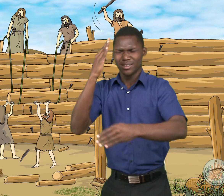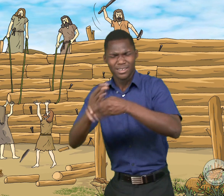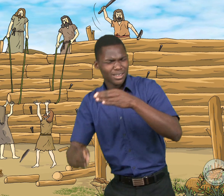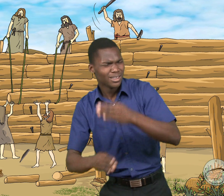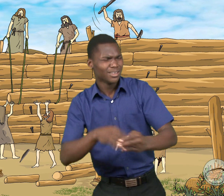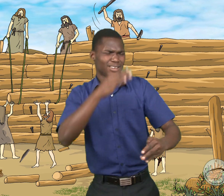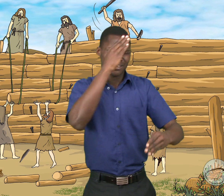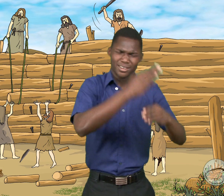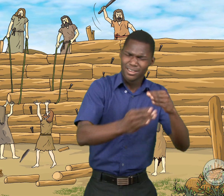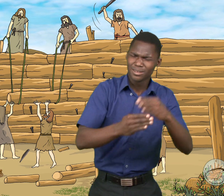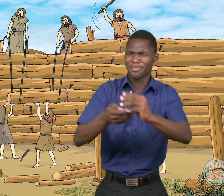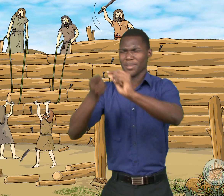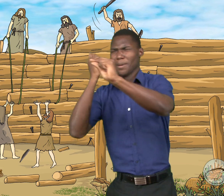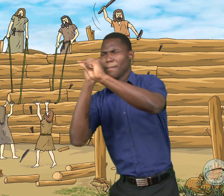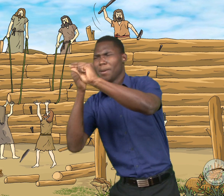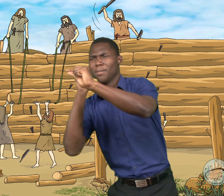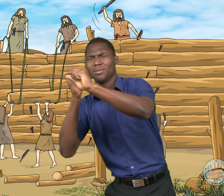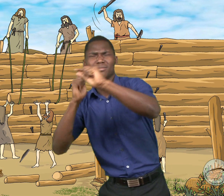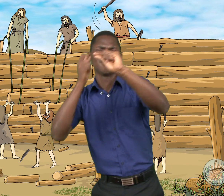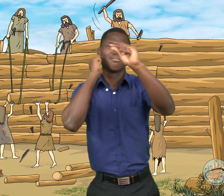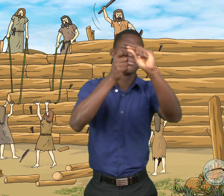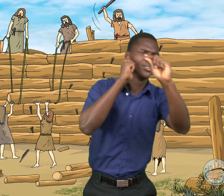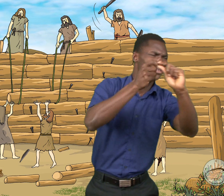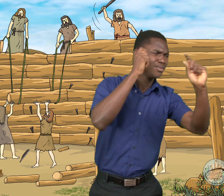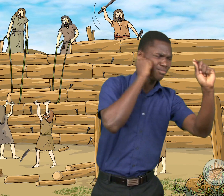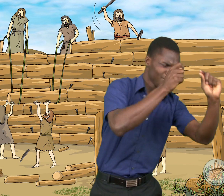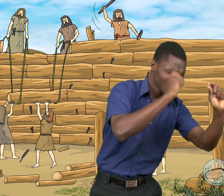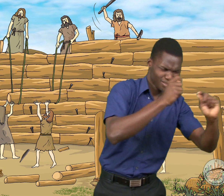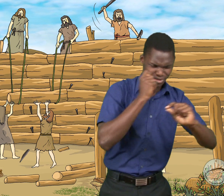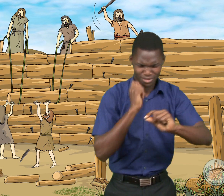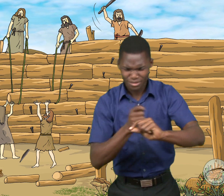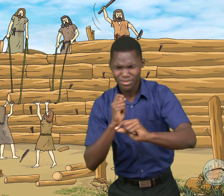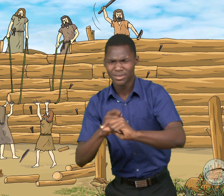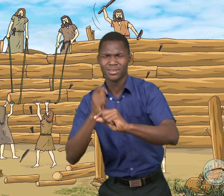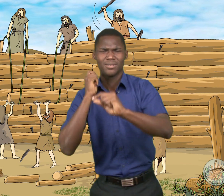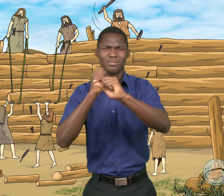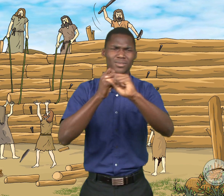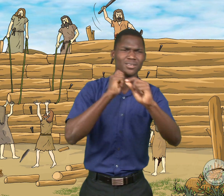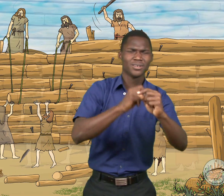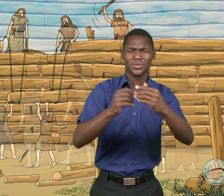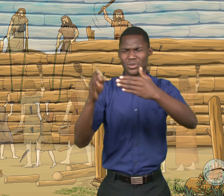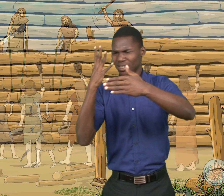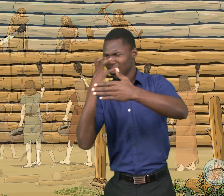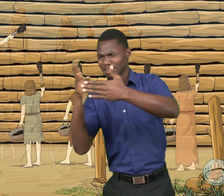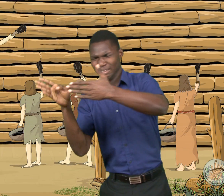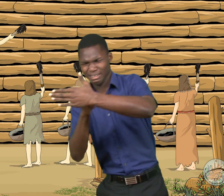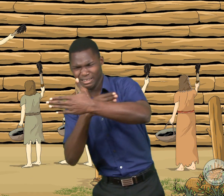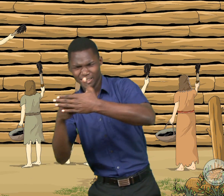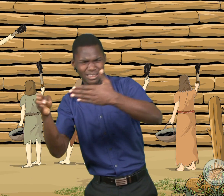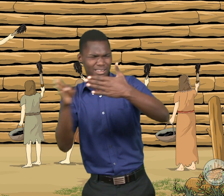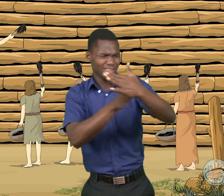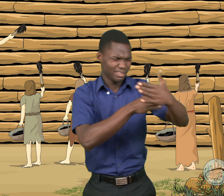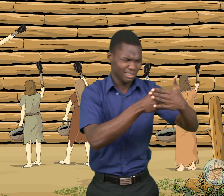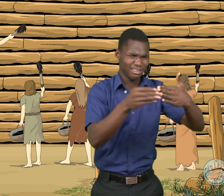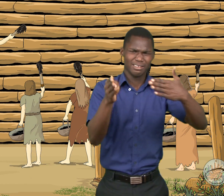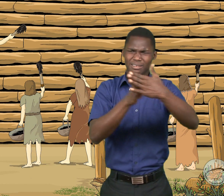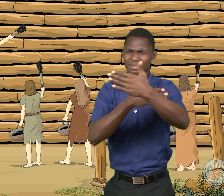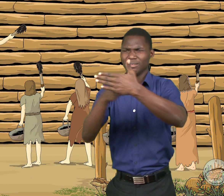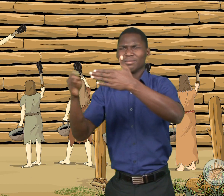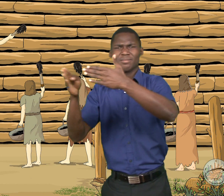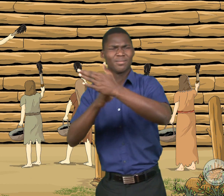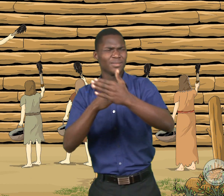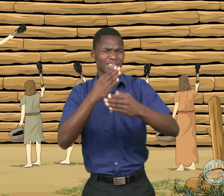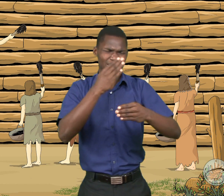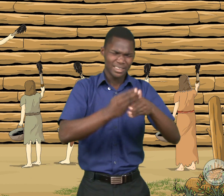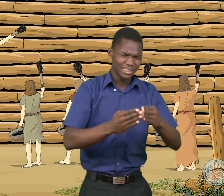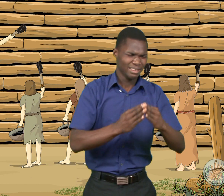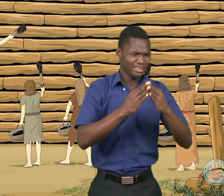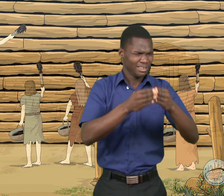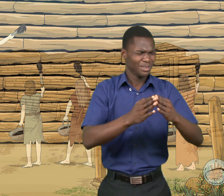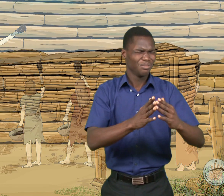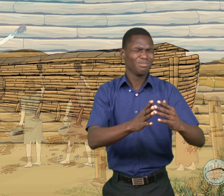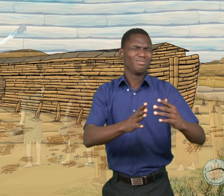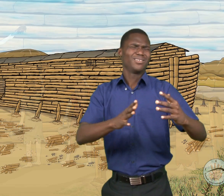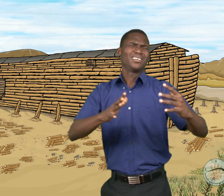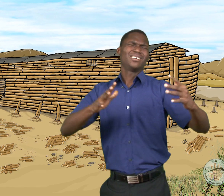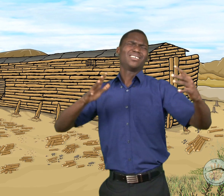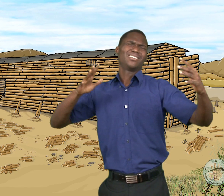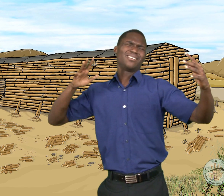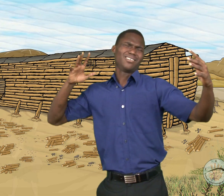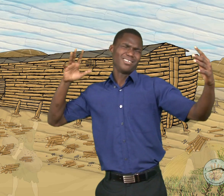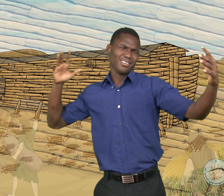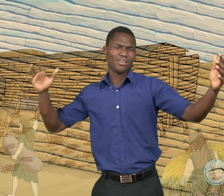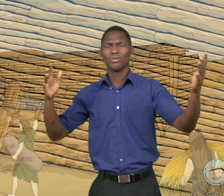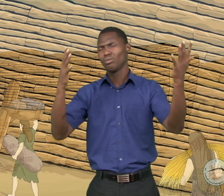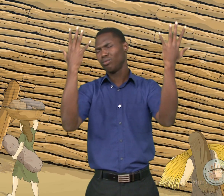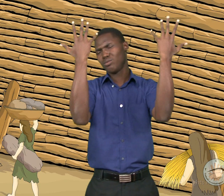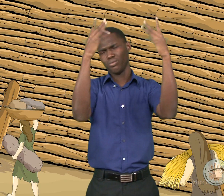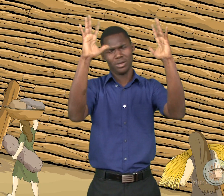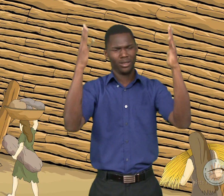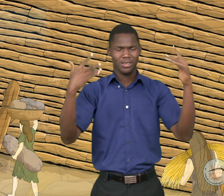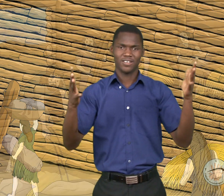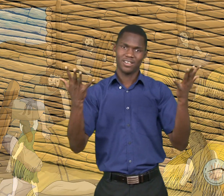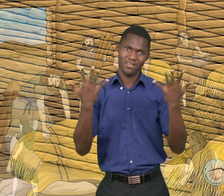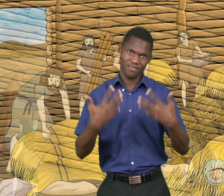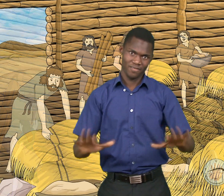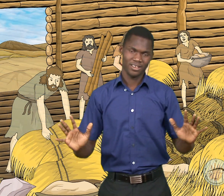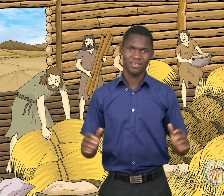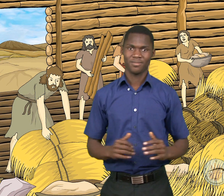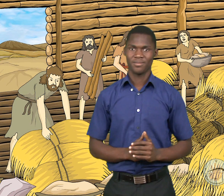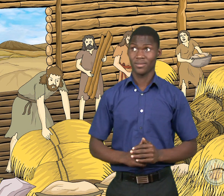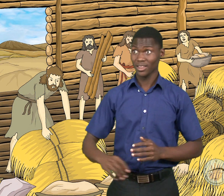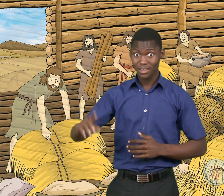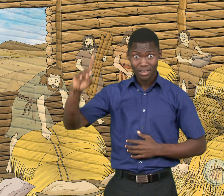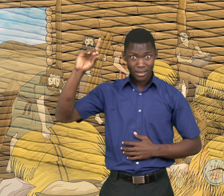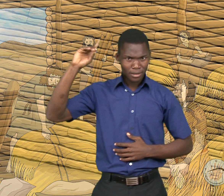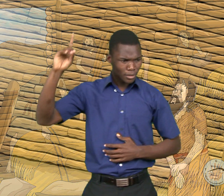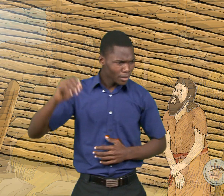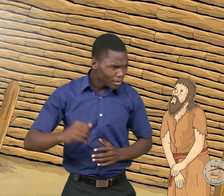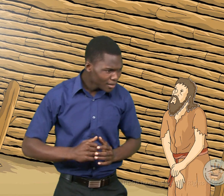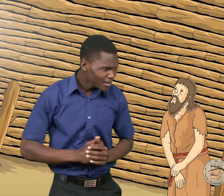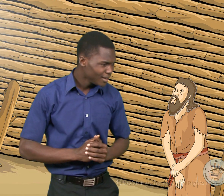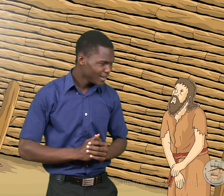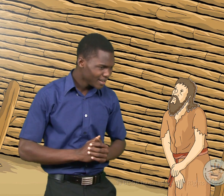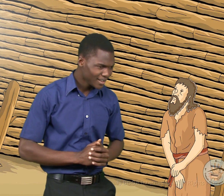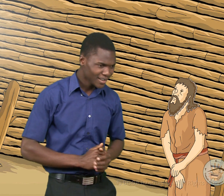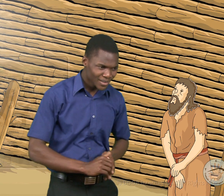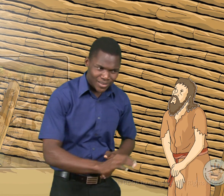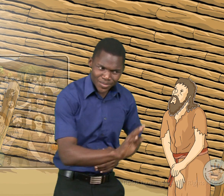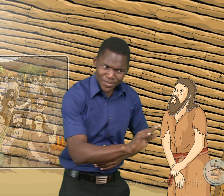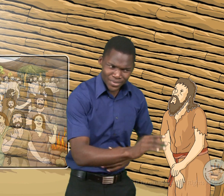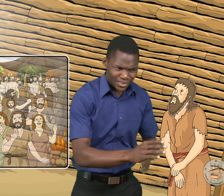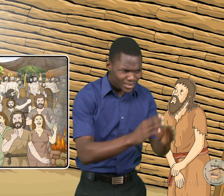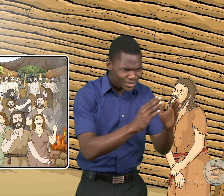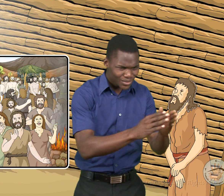So Noah did everything precisely as God had commanded him.